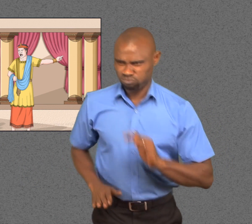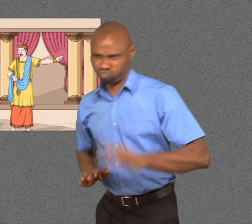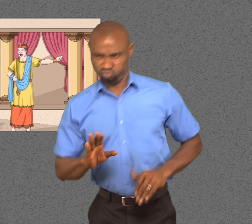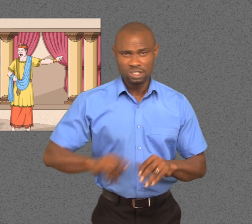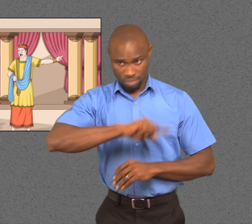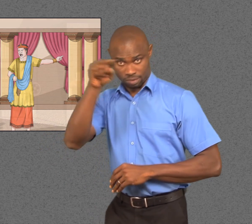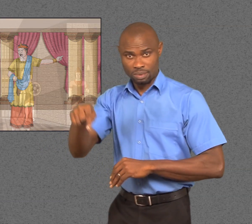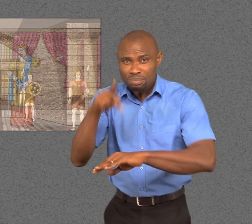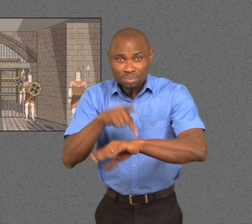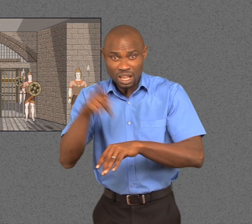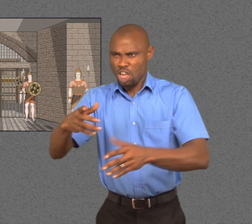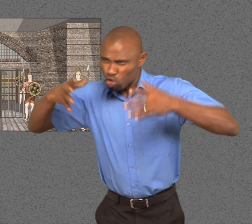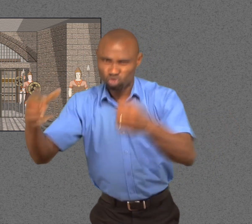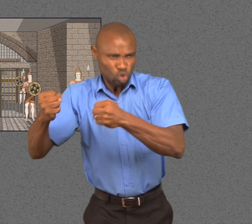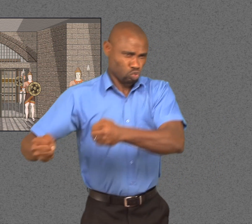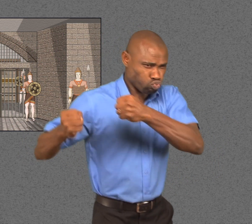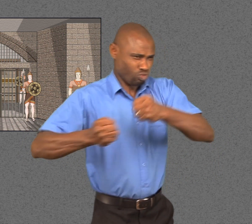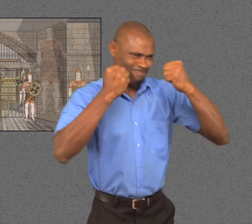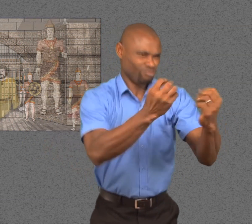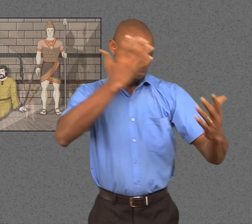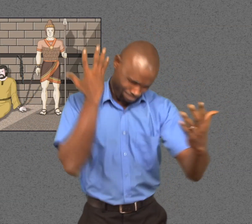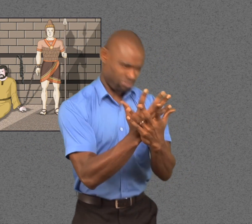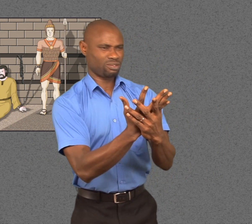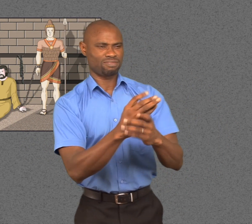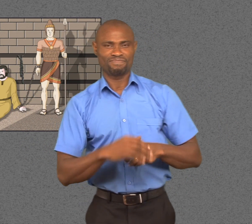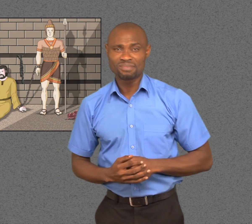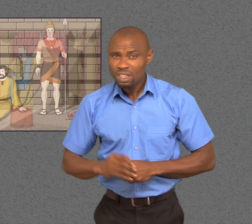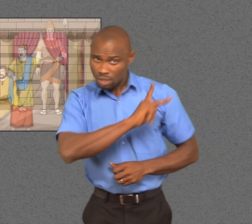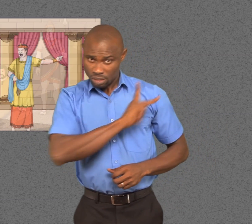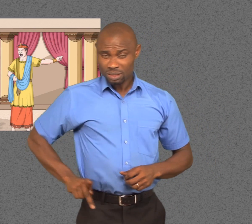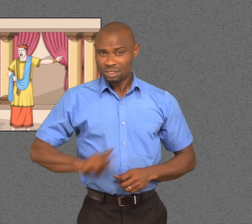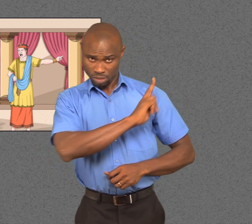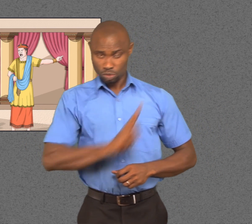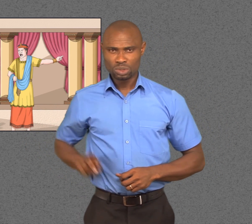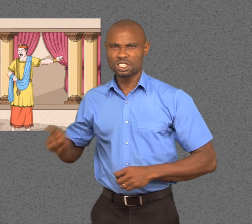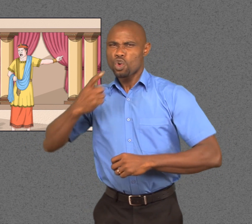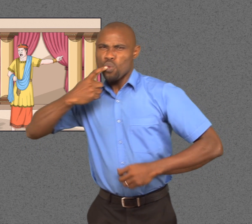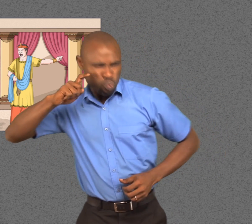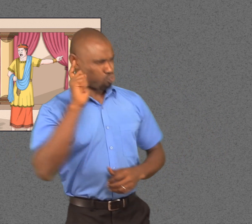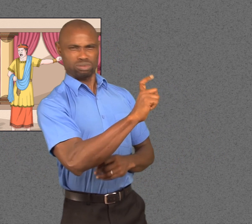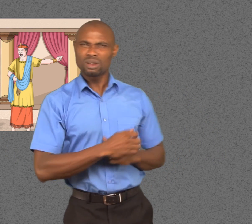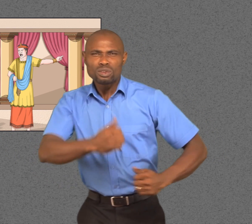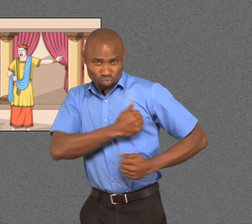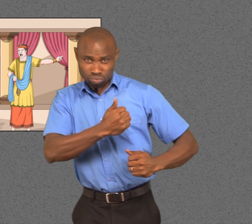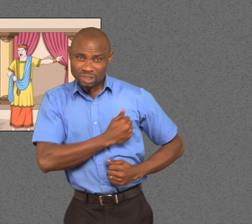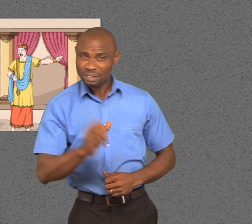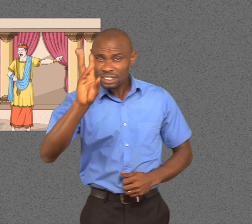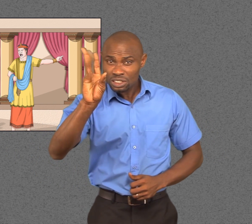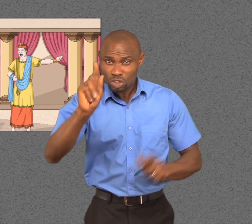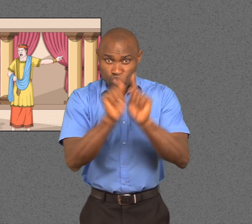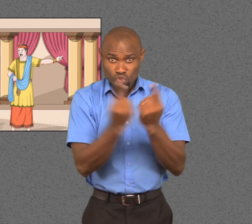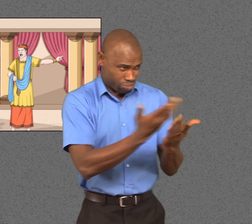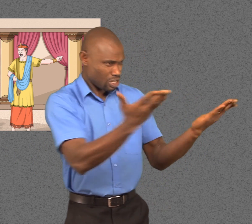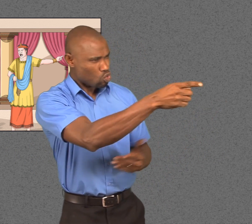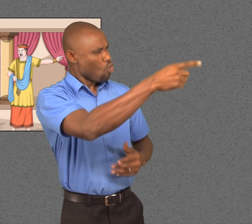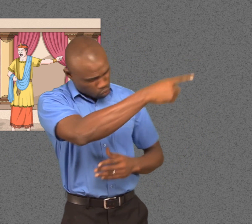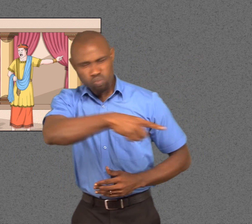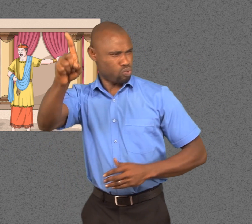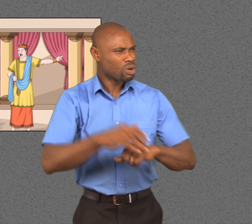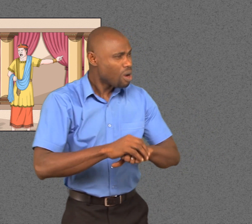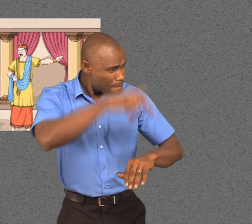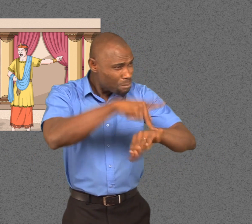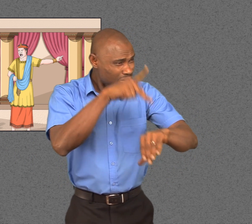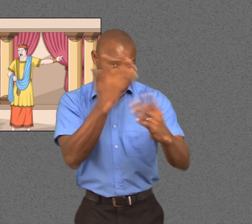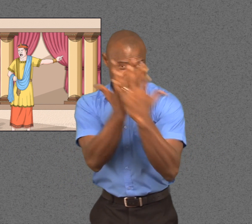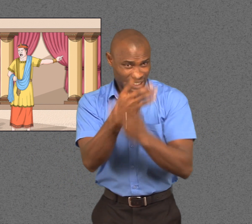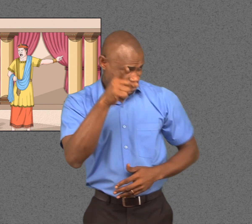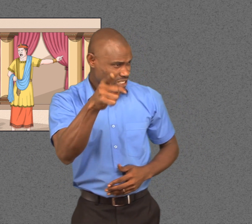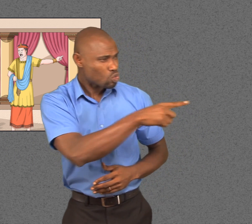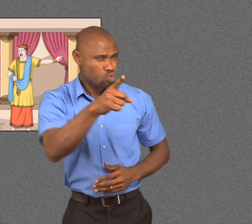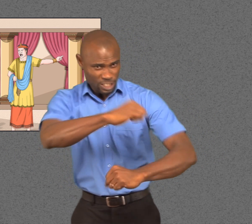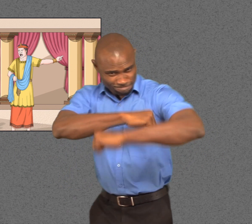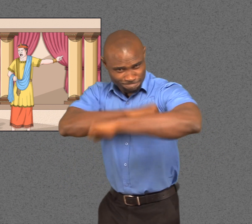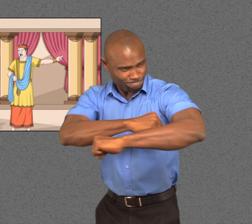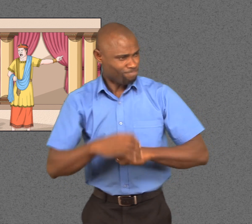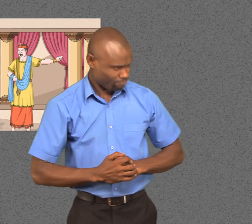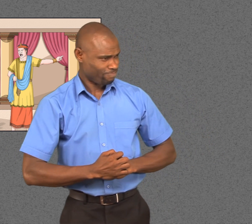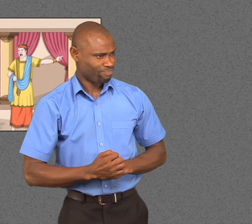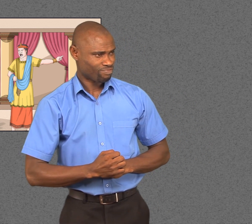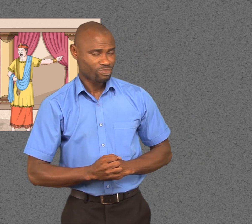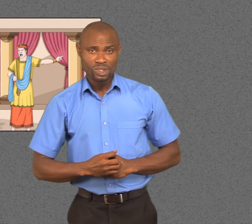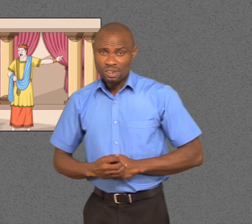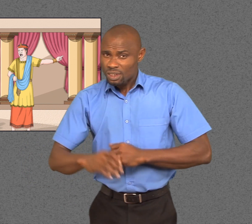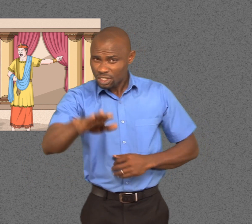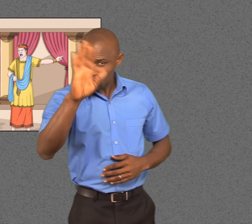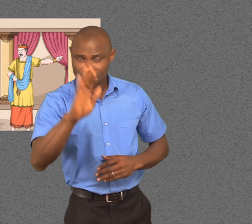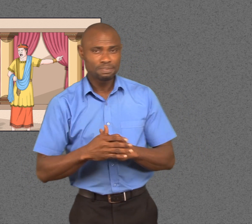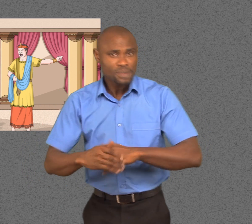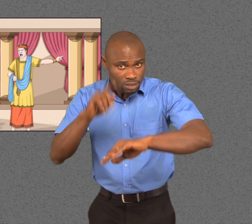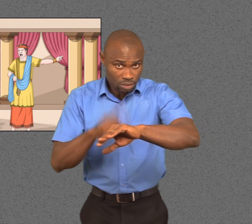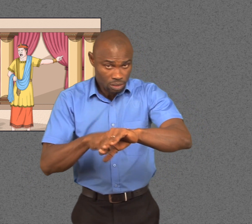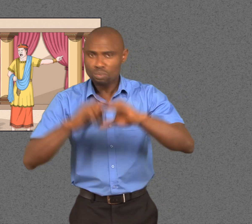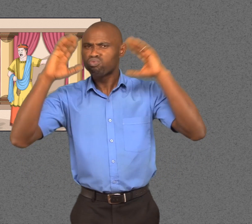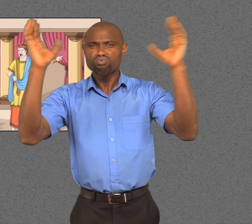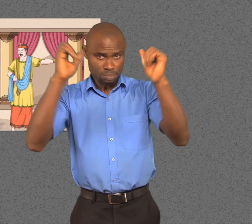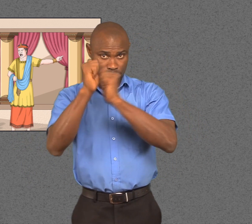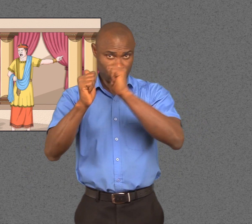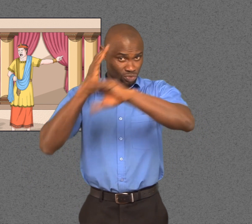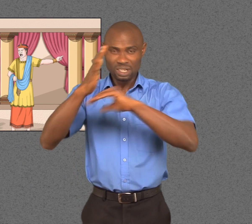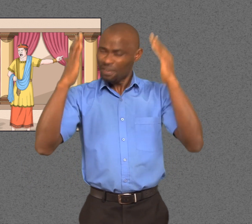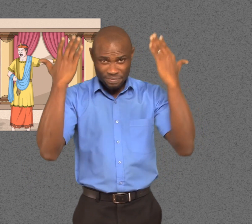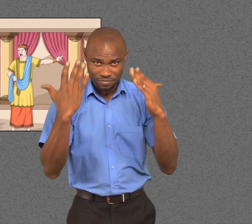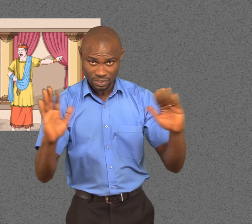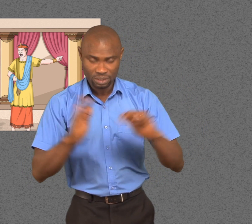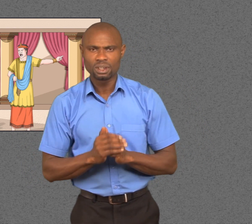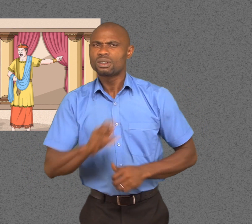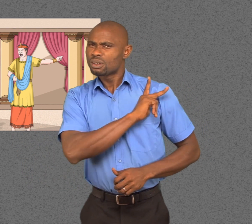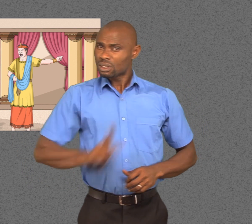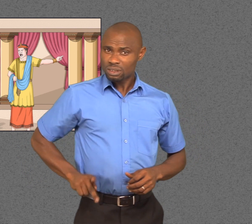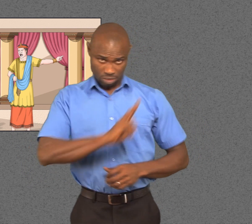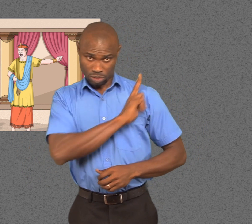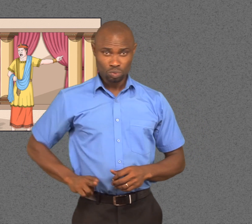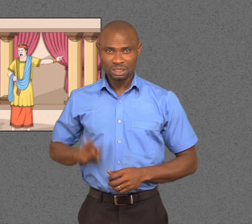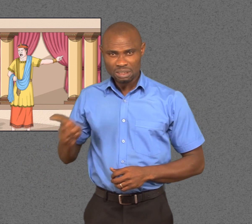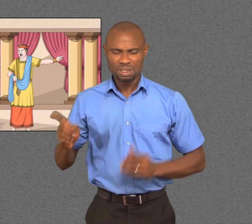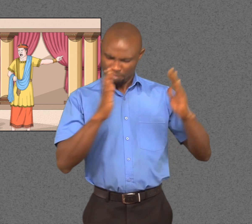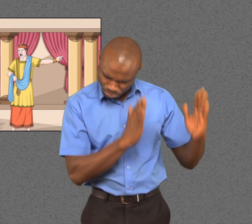He arrested him and put him in prison, handing him over to be guarded by four squads of four soldiers each.